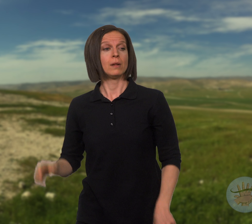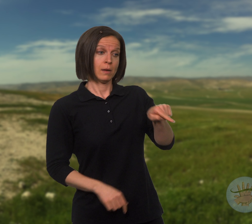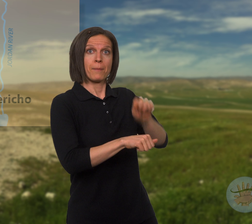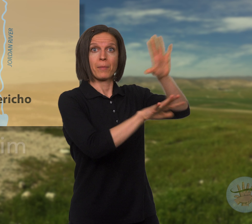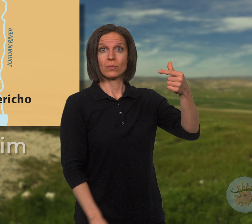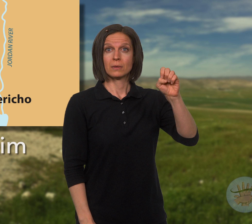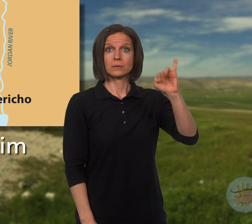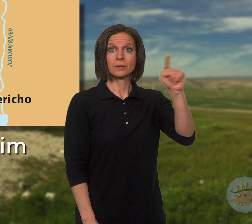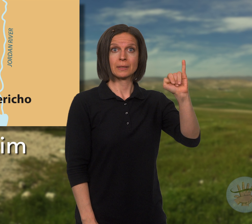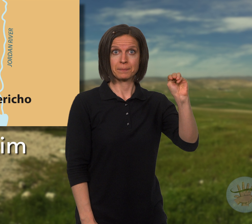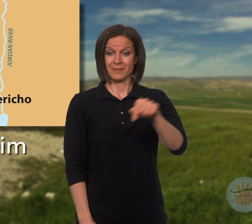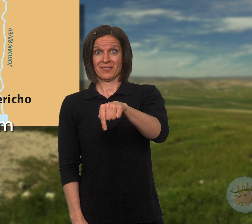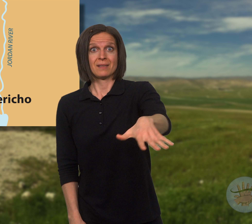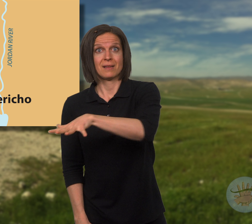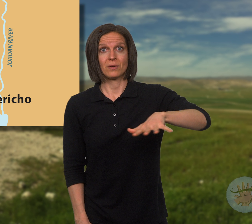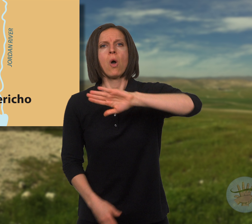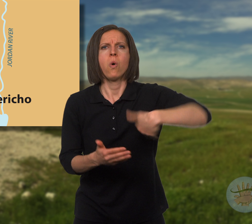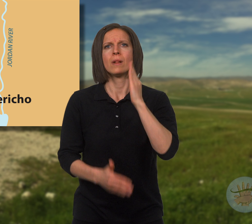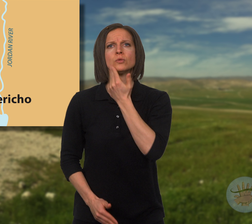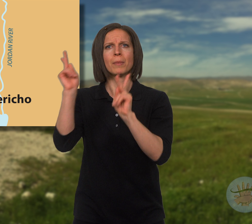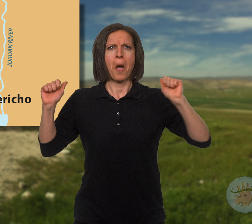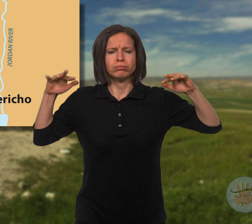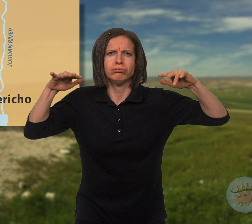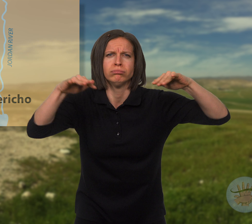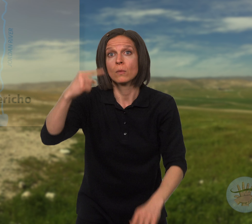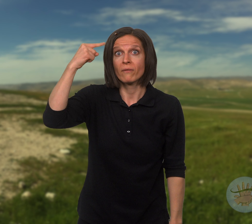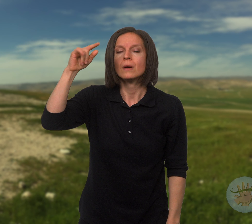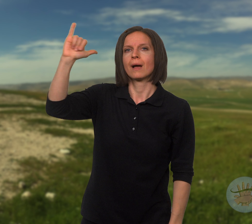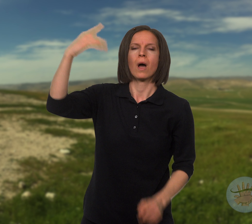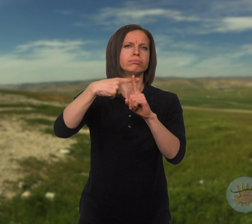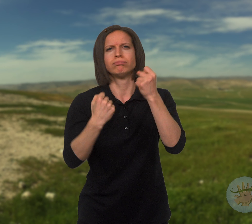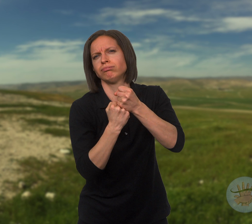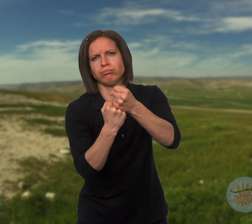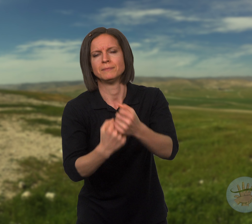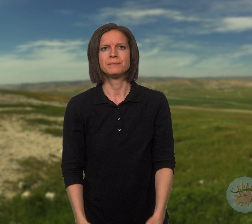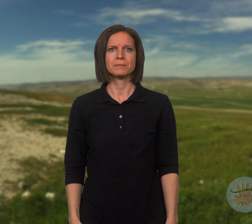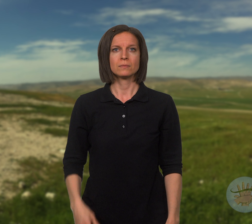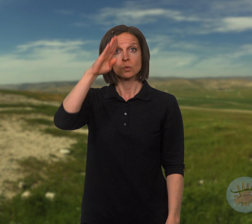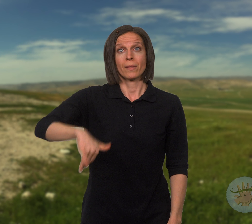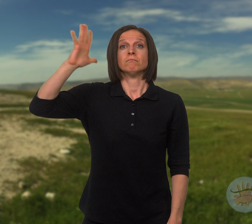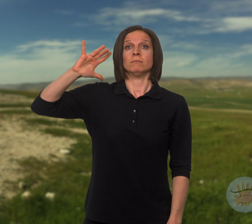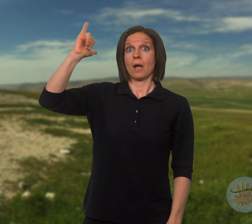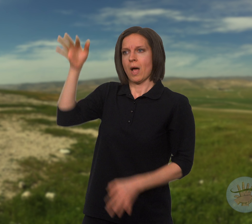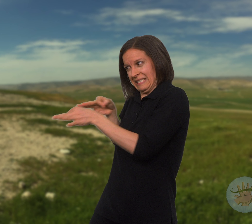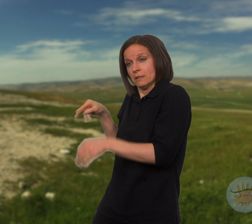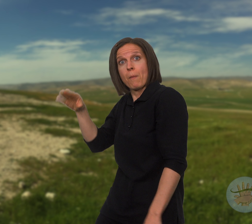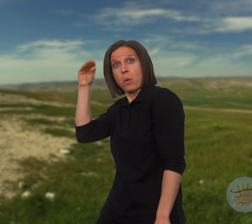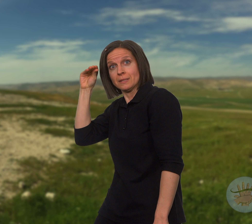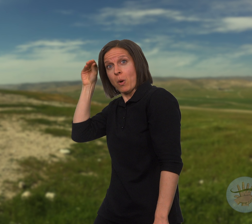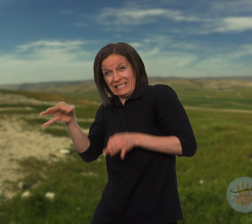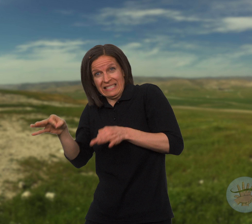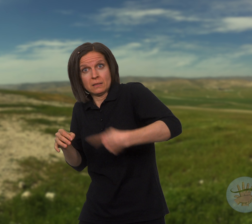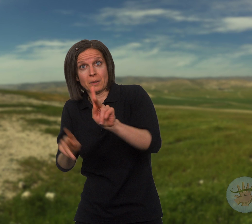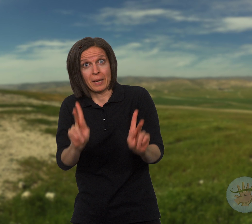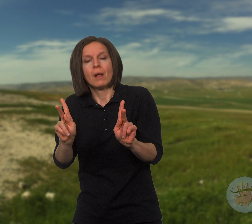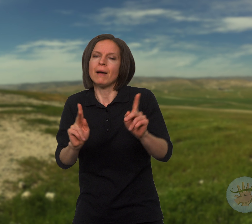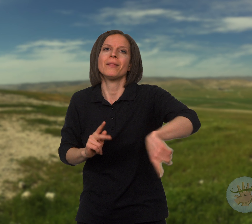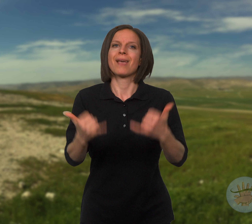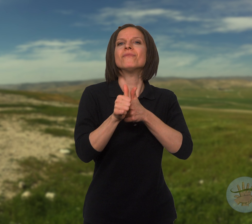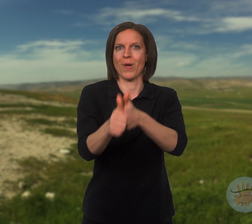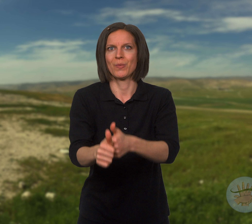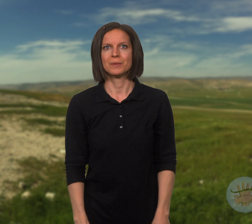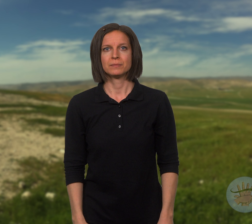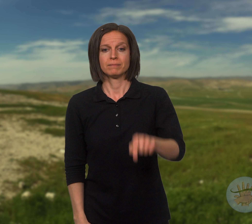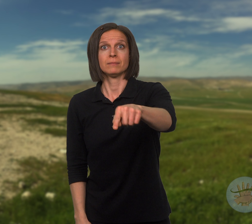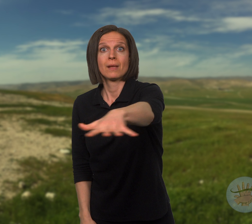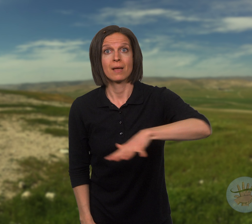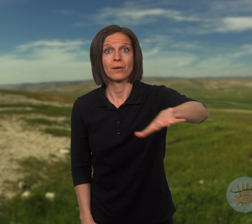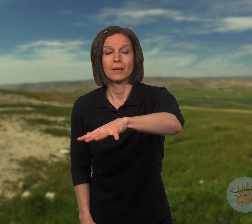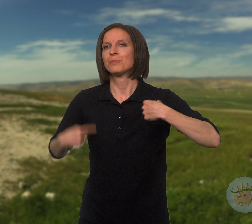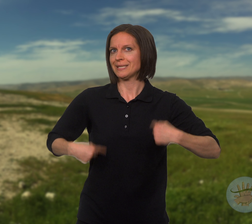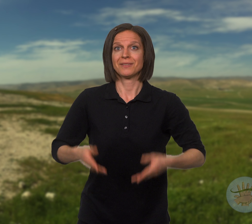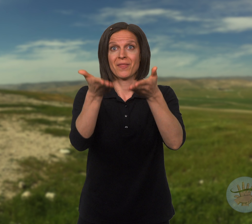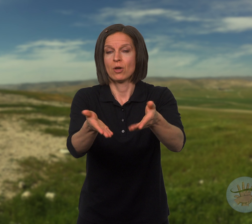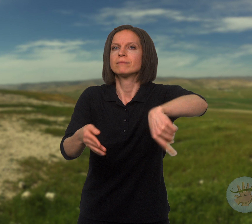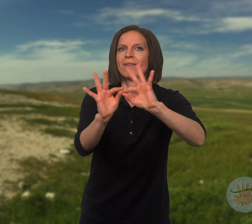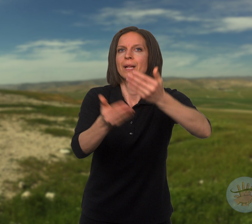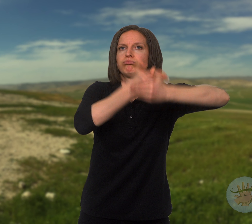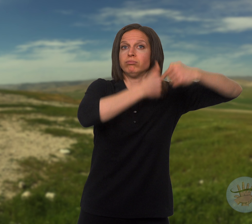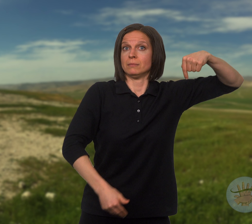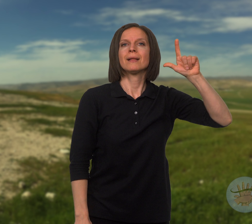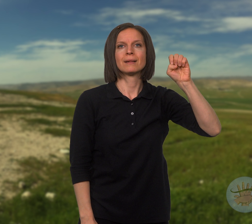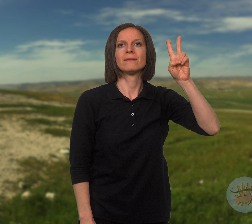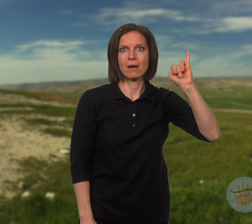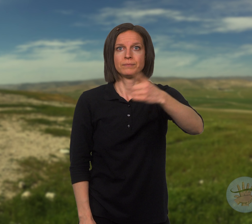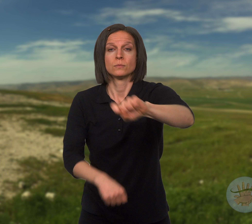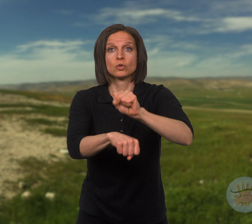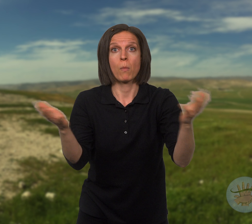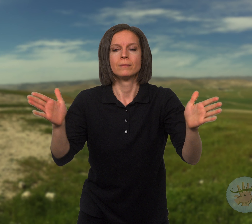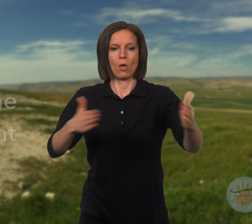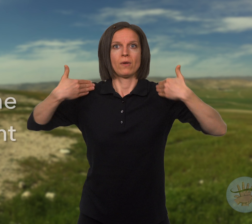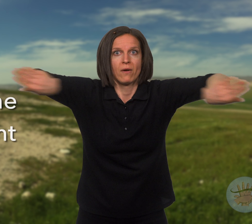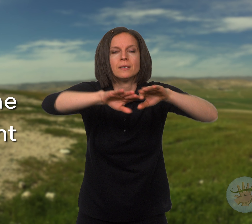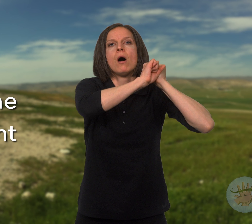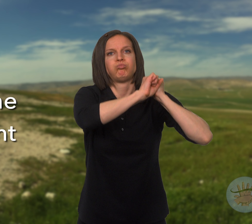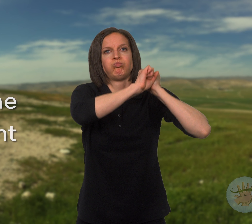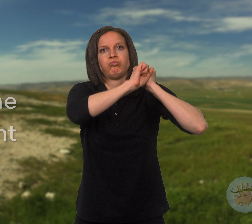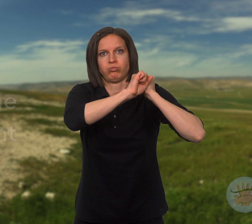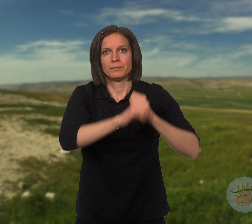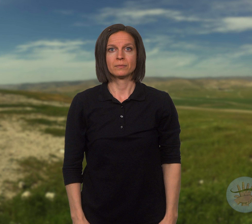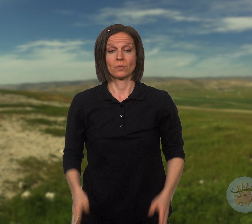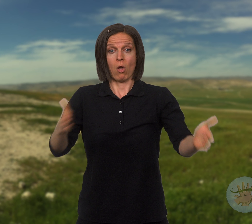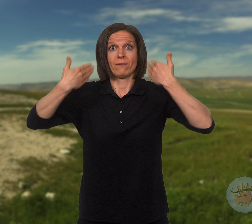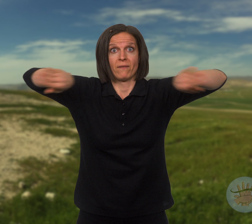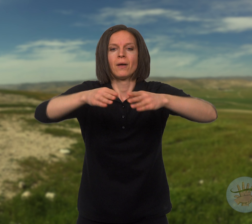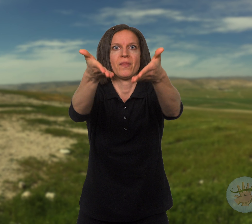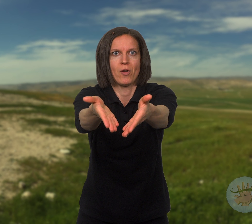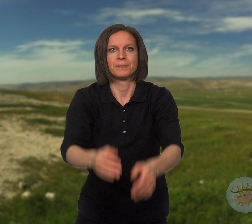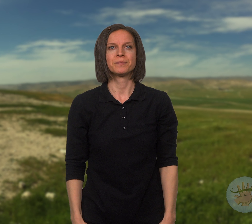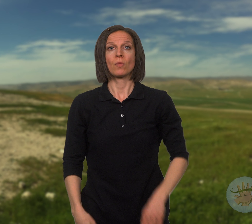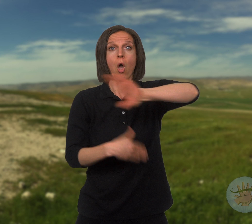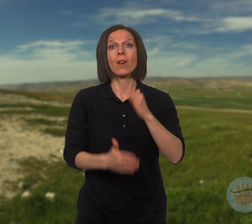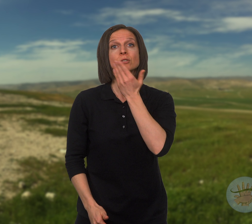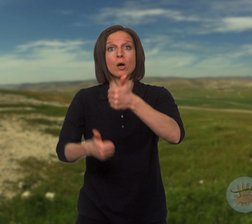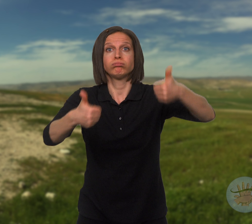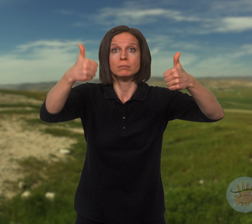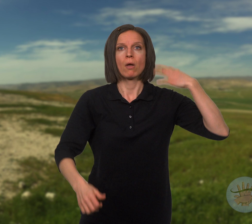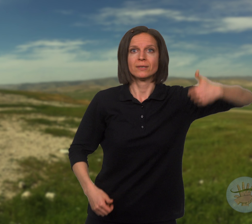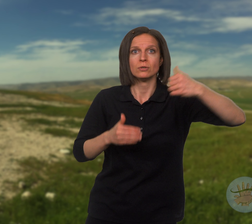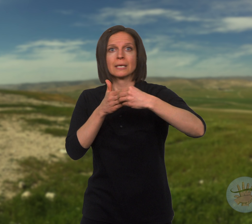Half of the people stood in front of Mount Gerizim and half of them in front of Mount Ebal, as Moses the servant of the LORD had commanded earlier, to bless the people of Israel.